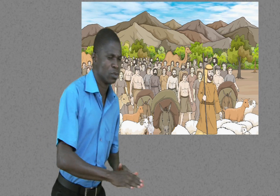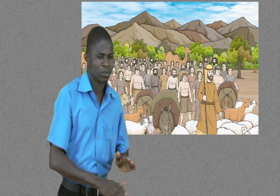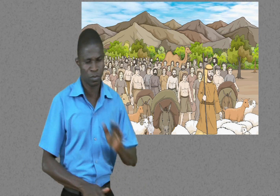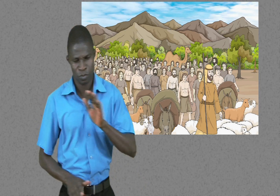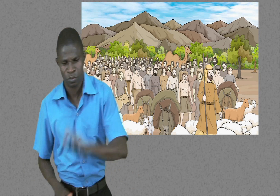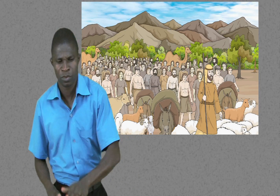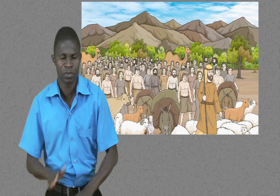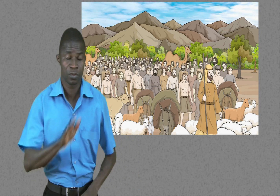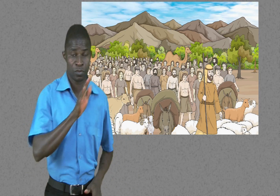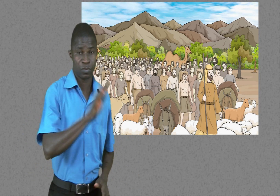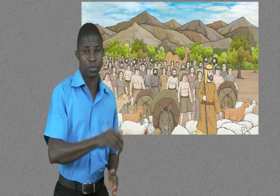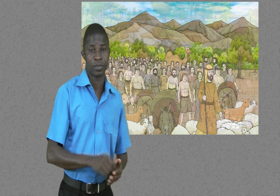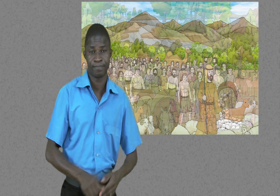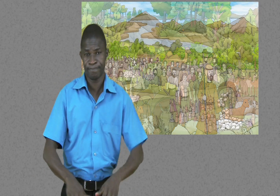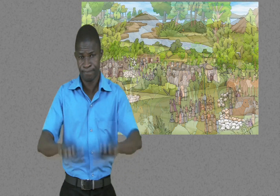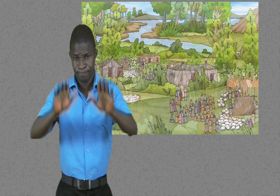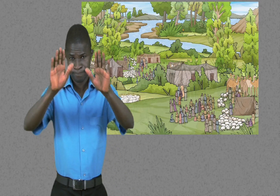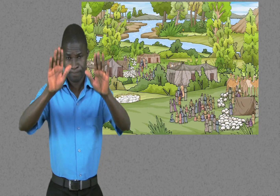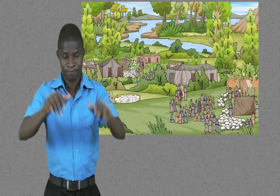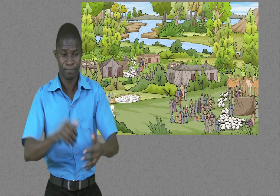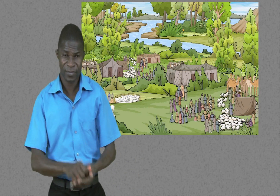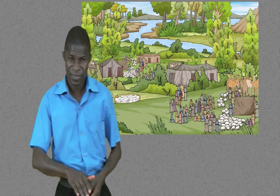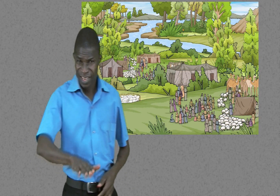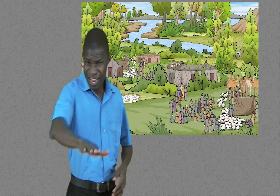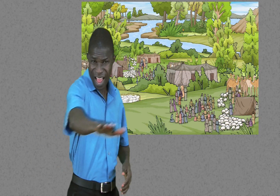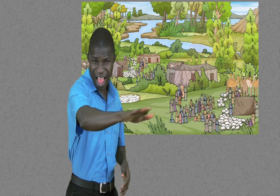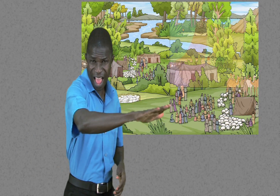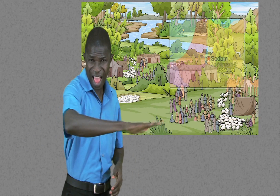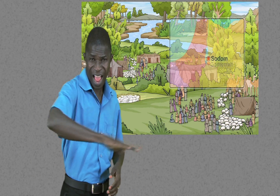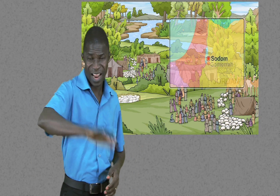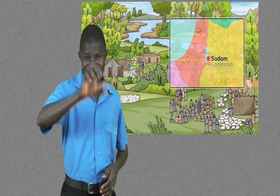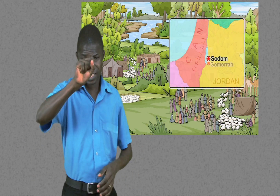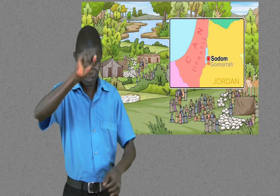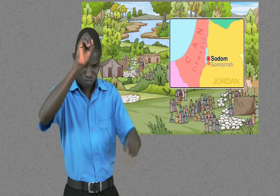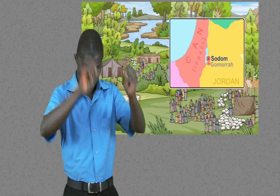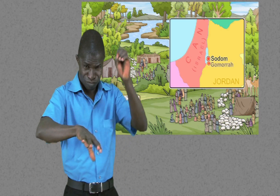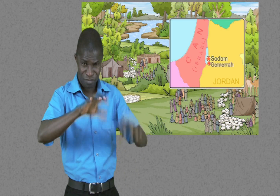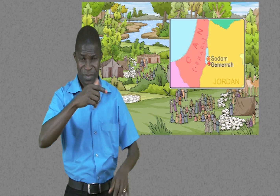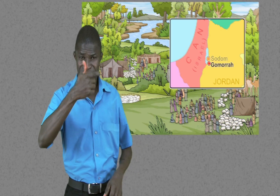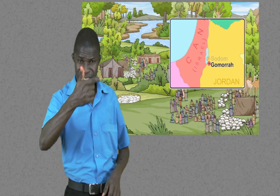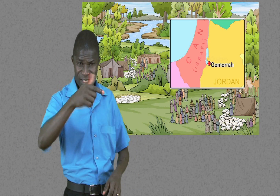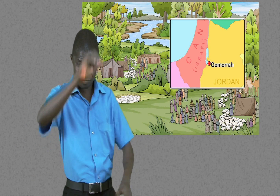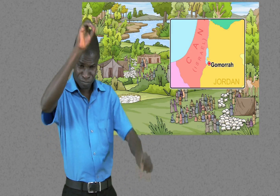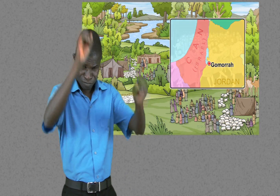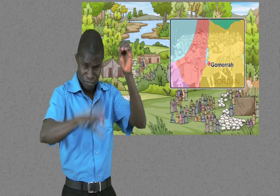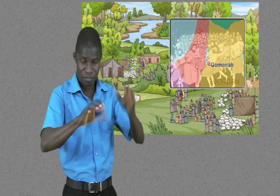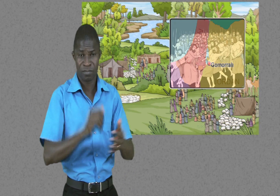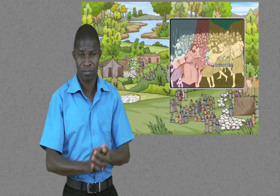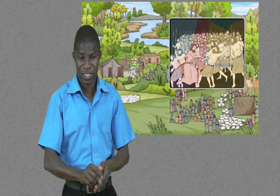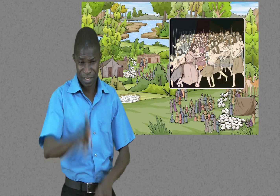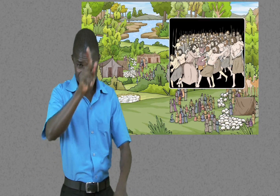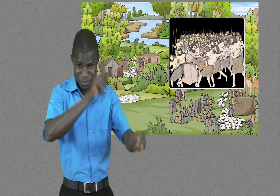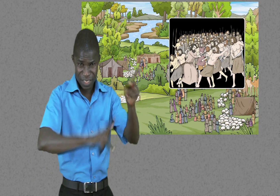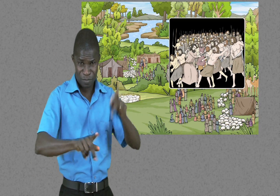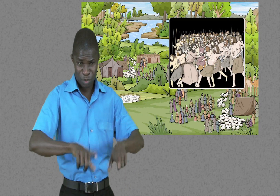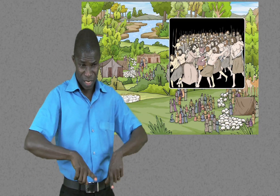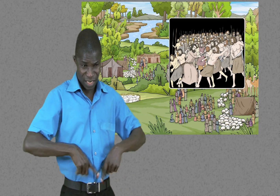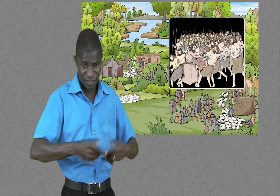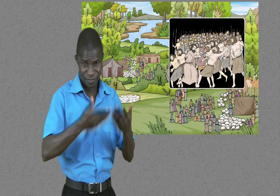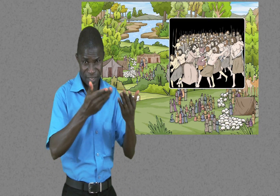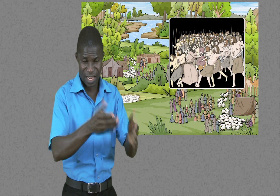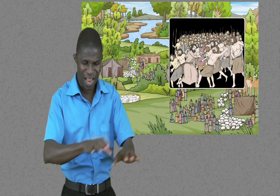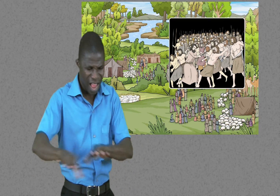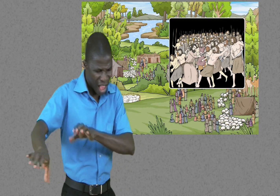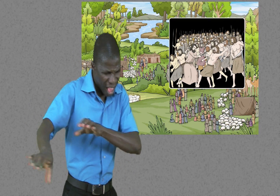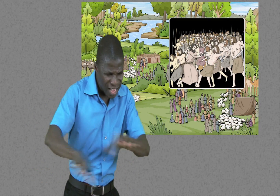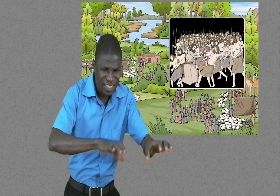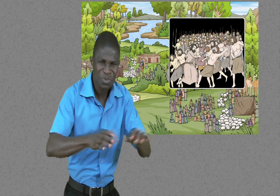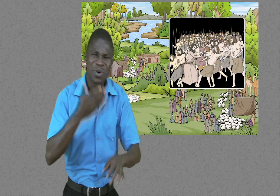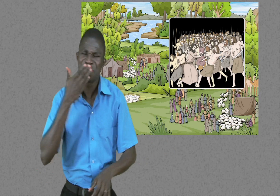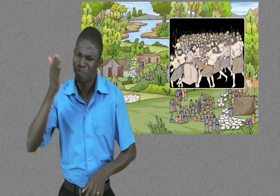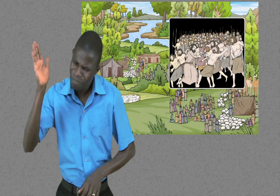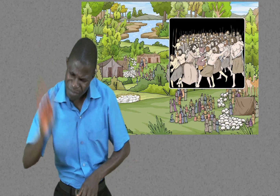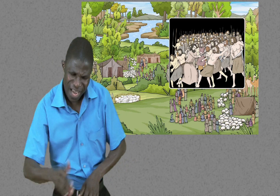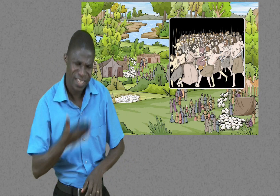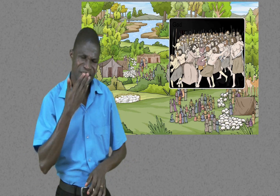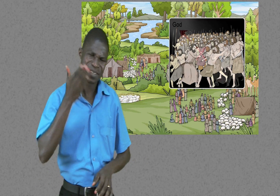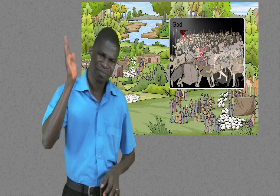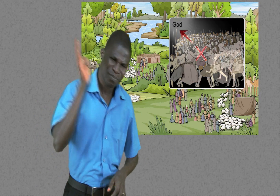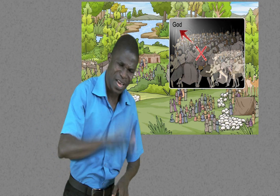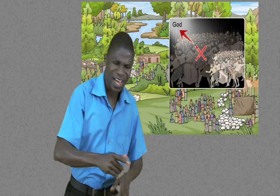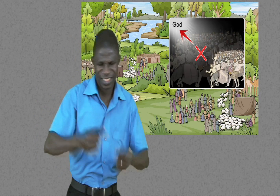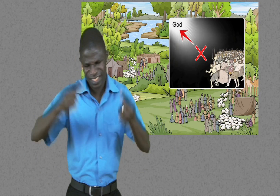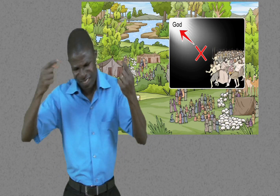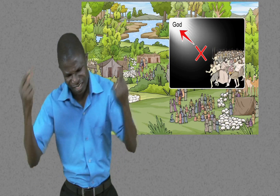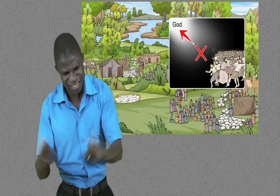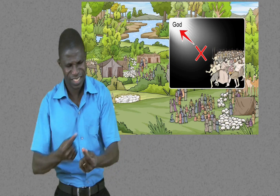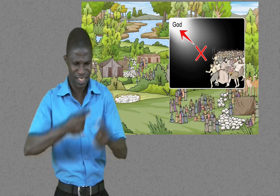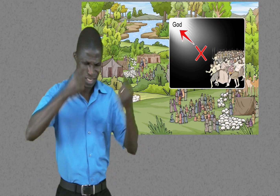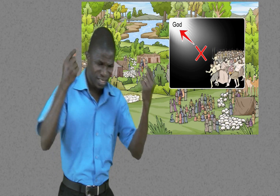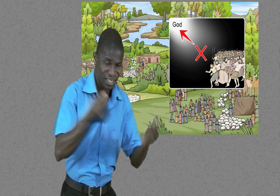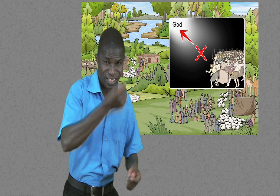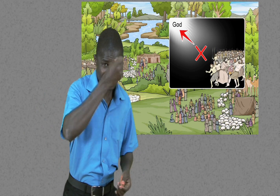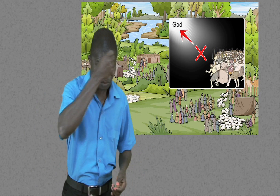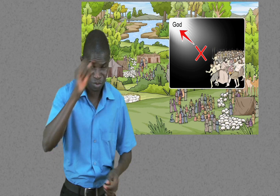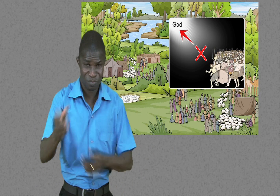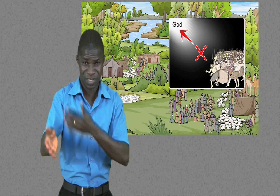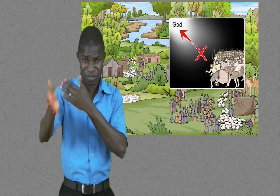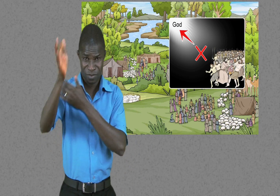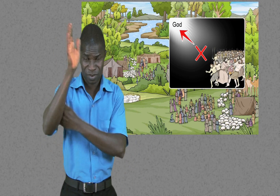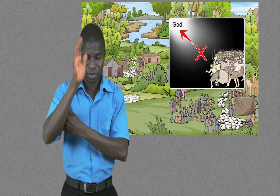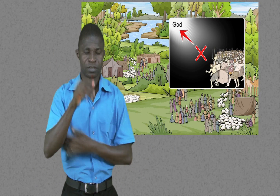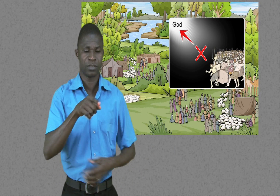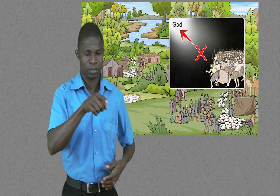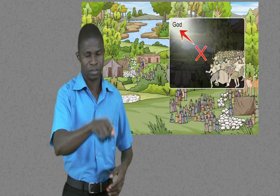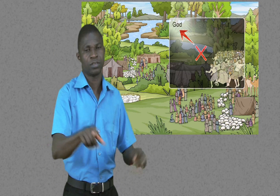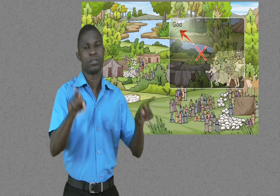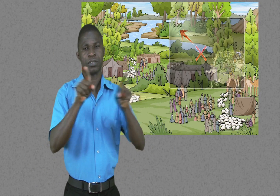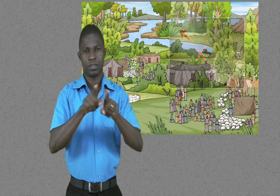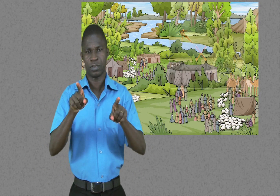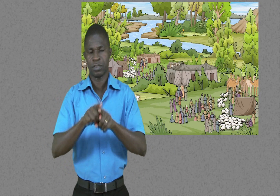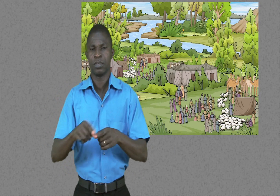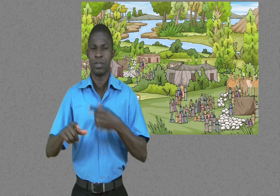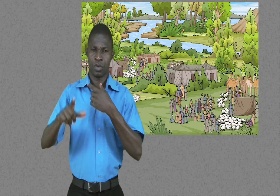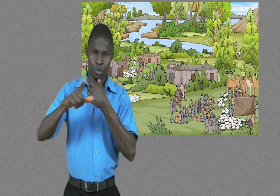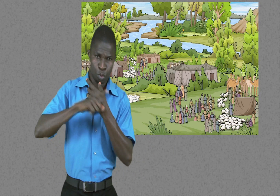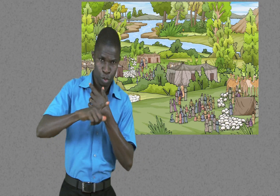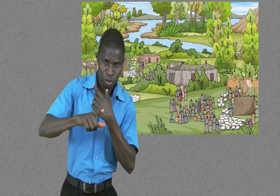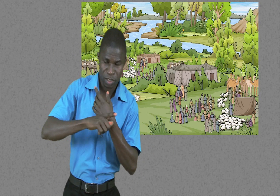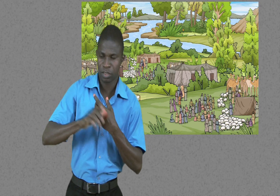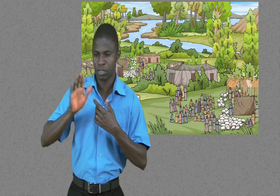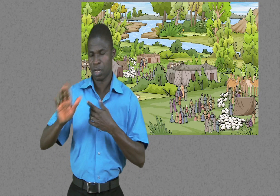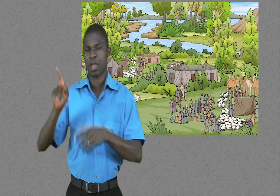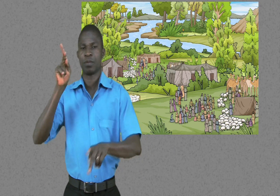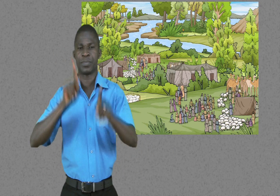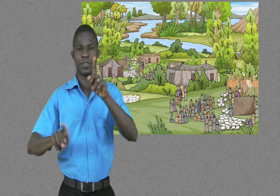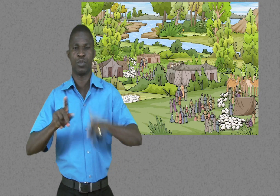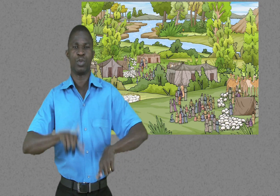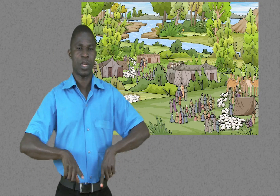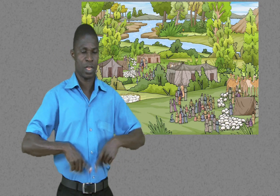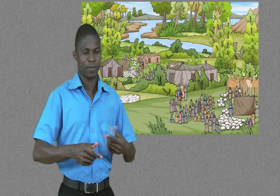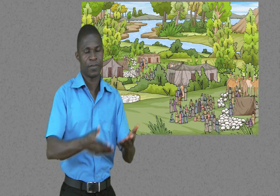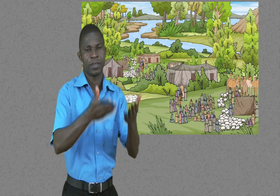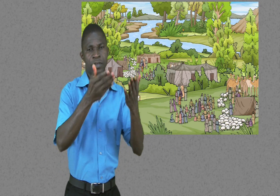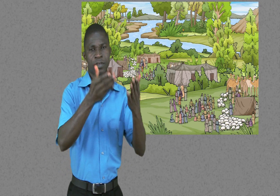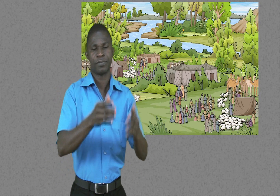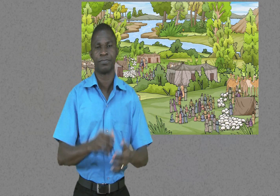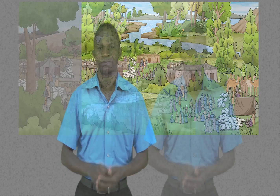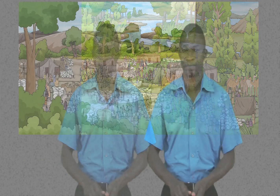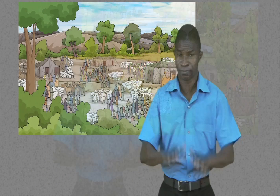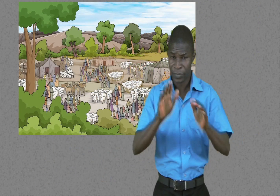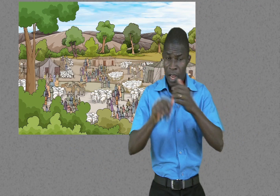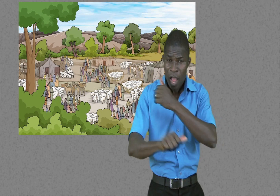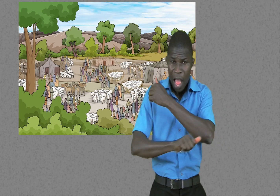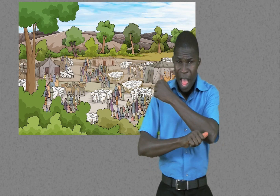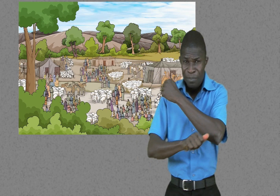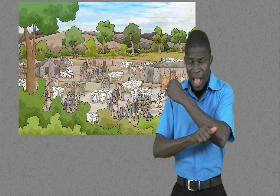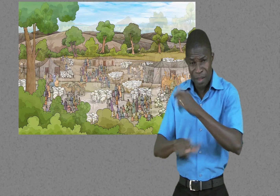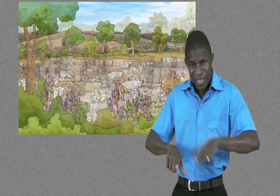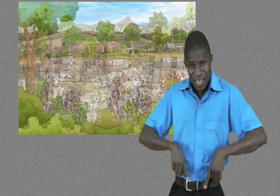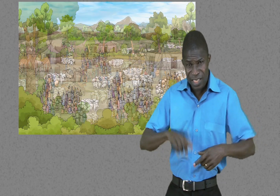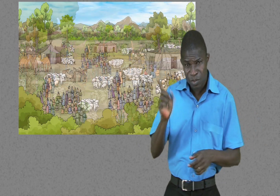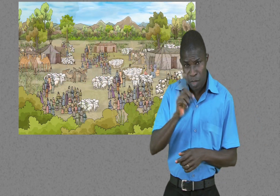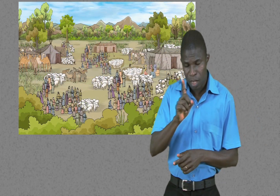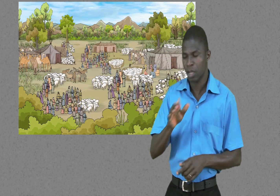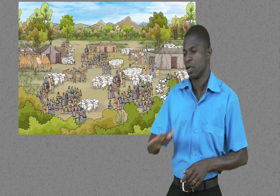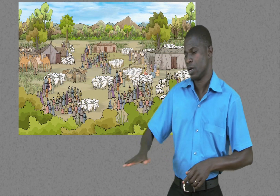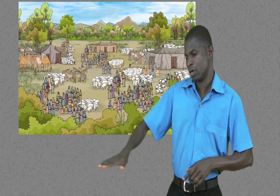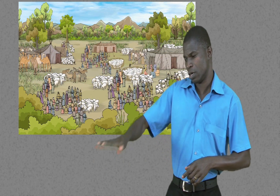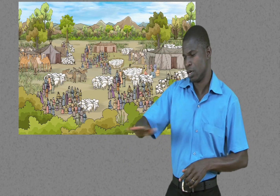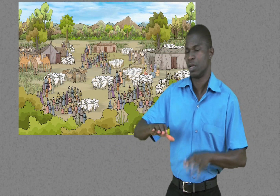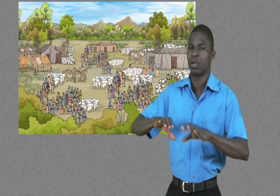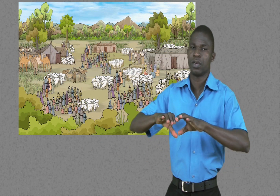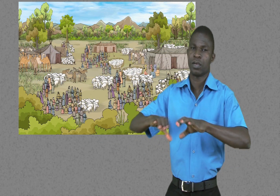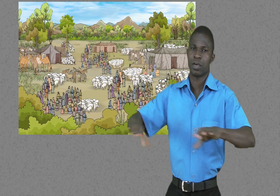Abram lived in the land of Canaan, but Lot settled in the cities of the plain and pitched his tent toward Sodom. But the men of Sodom were wicked, sinning greatly against the LORD.